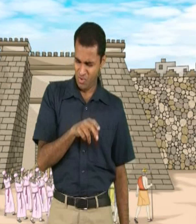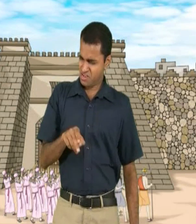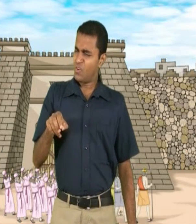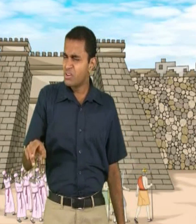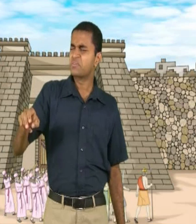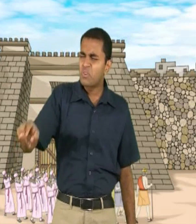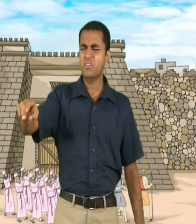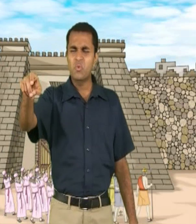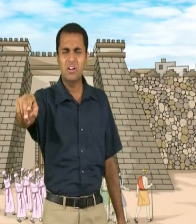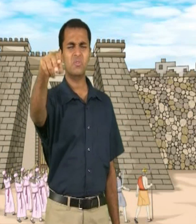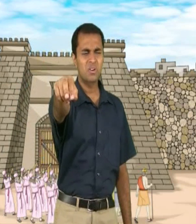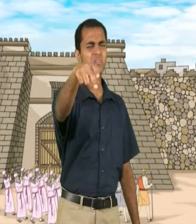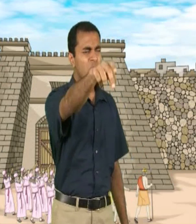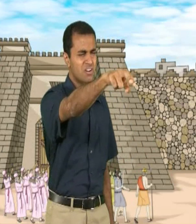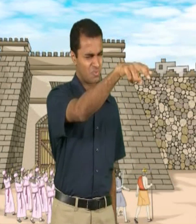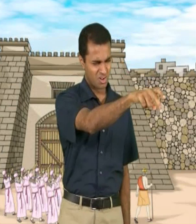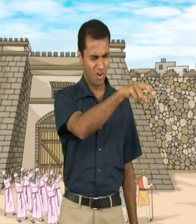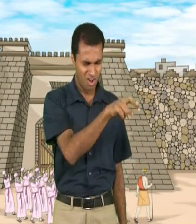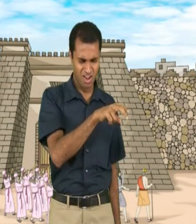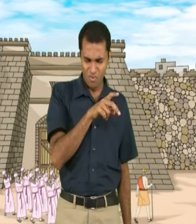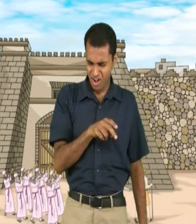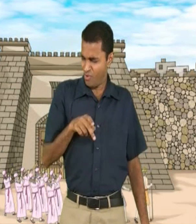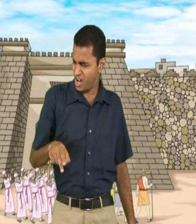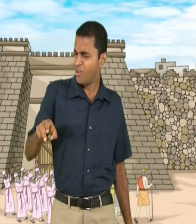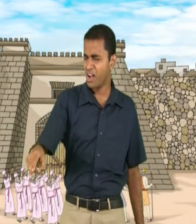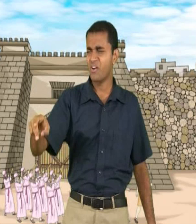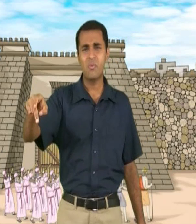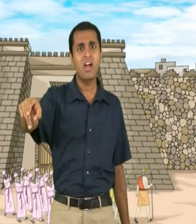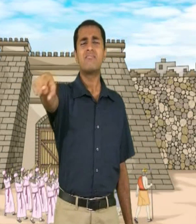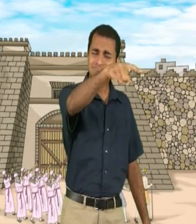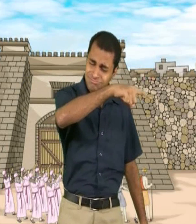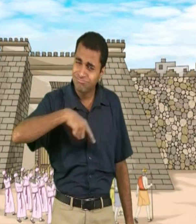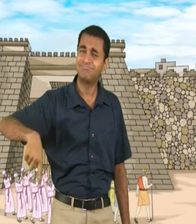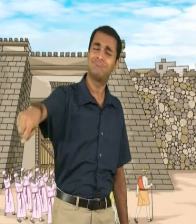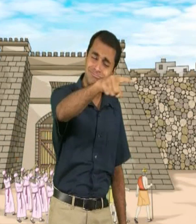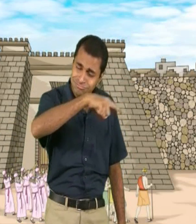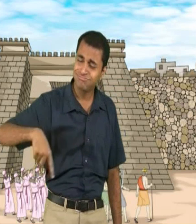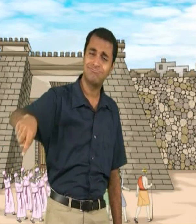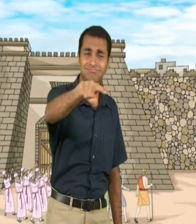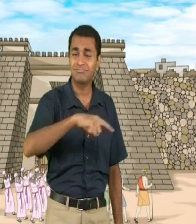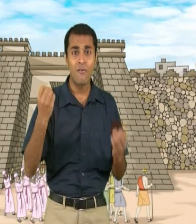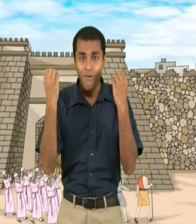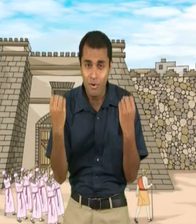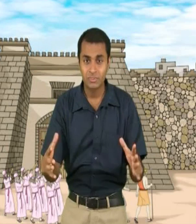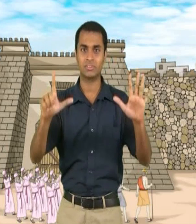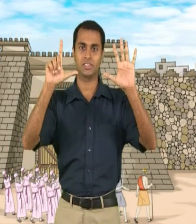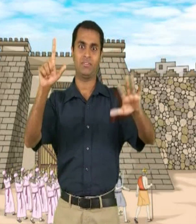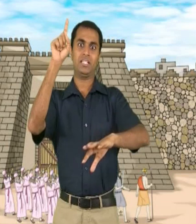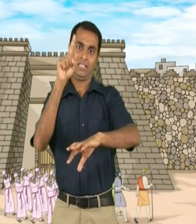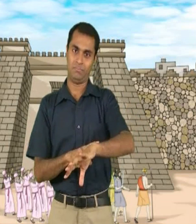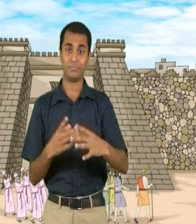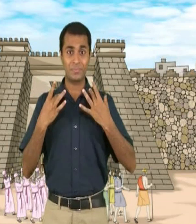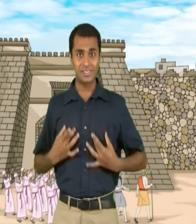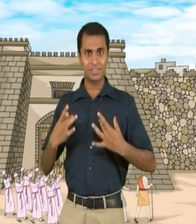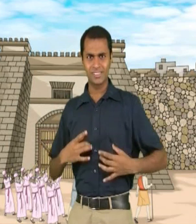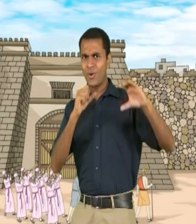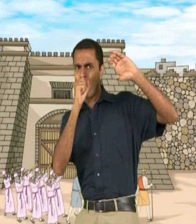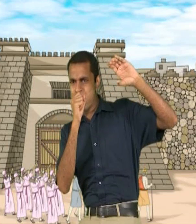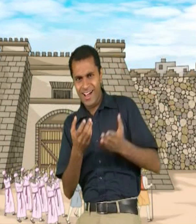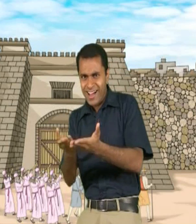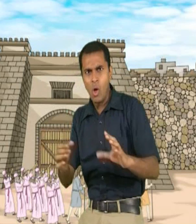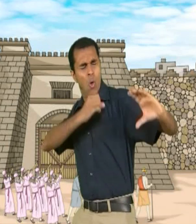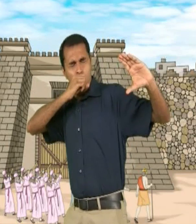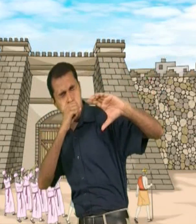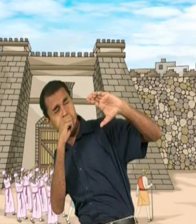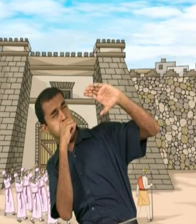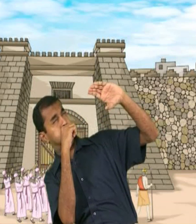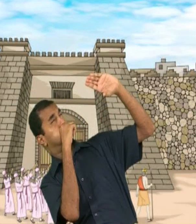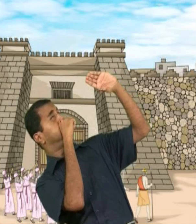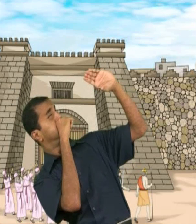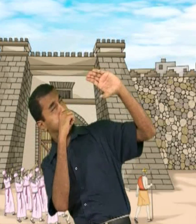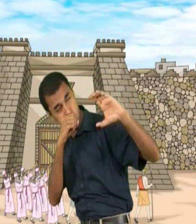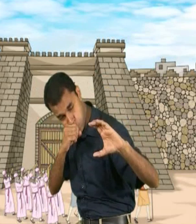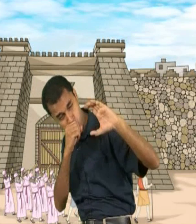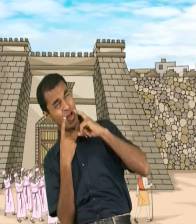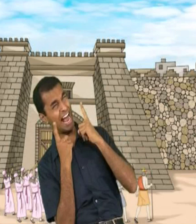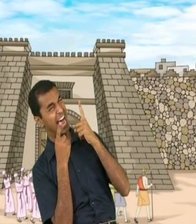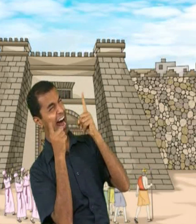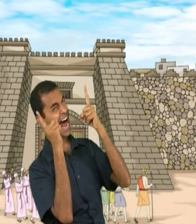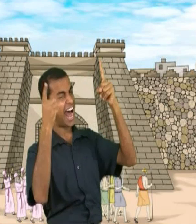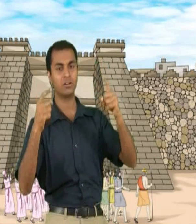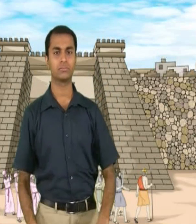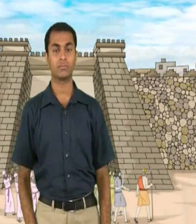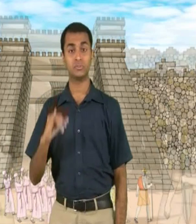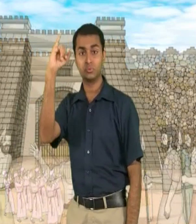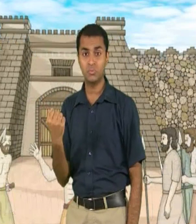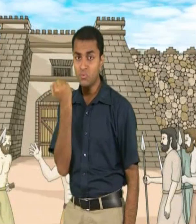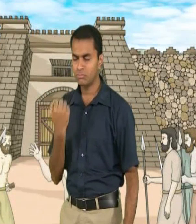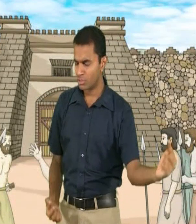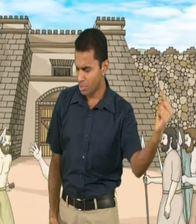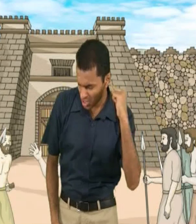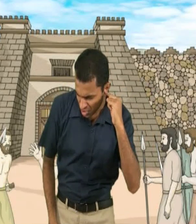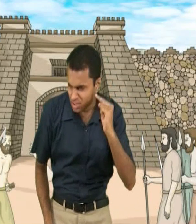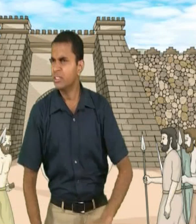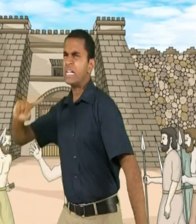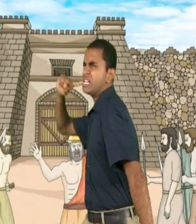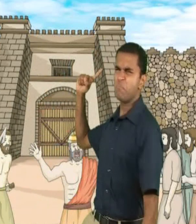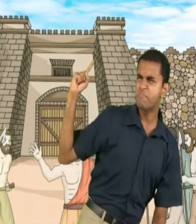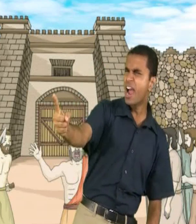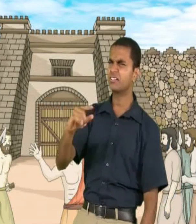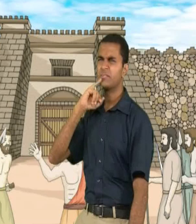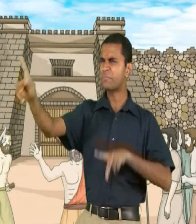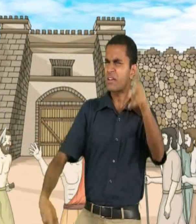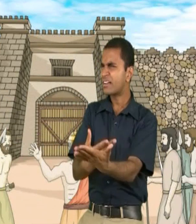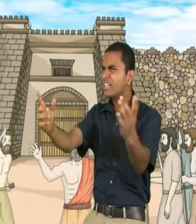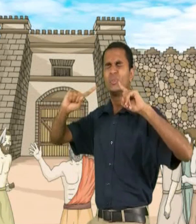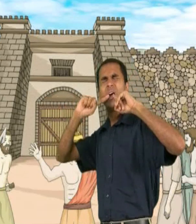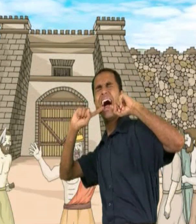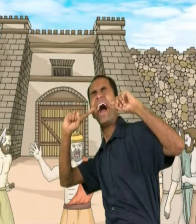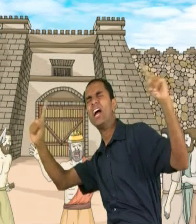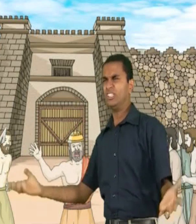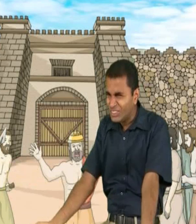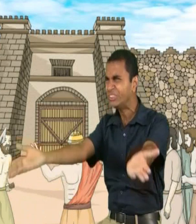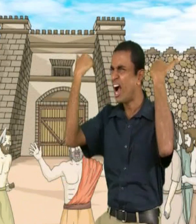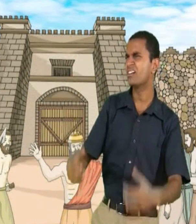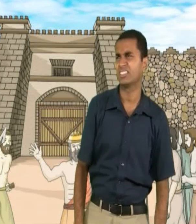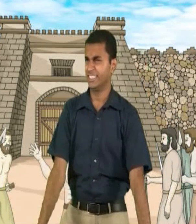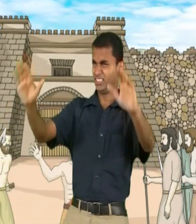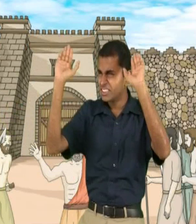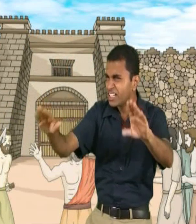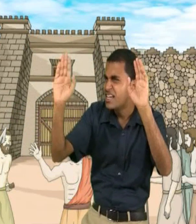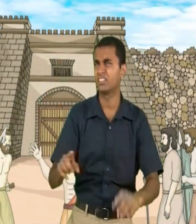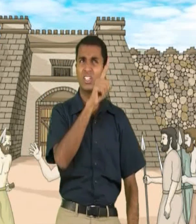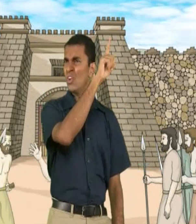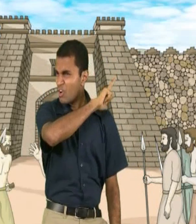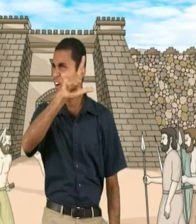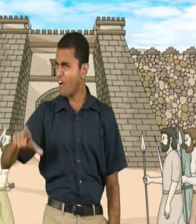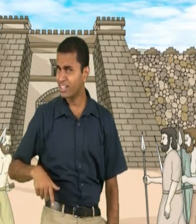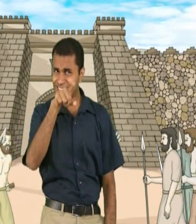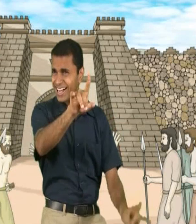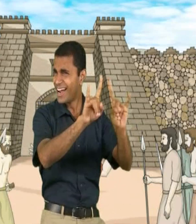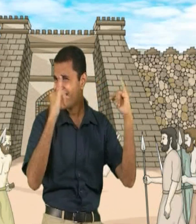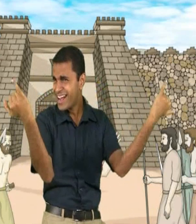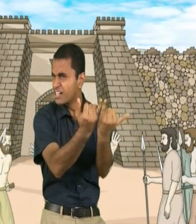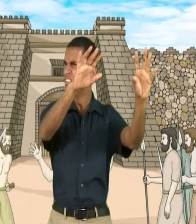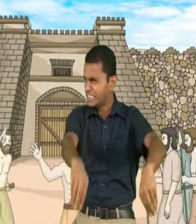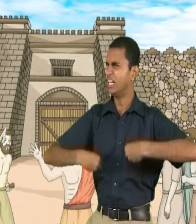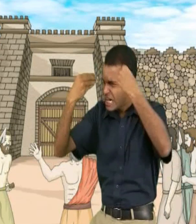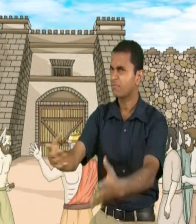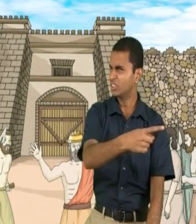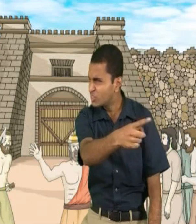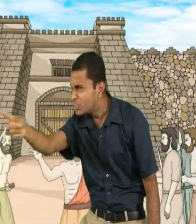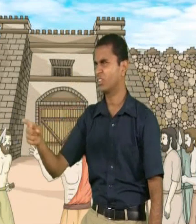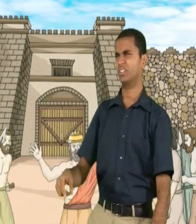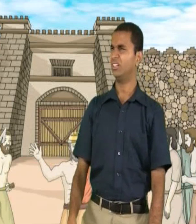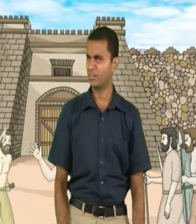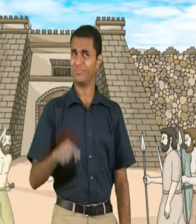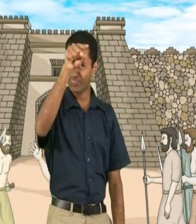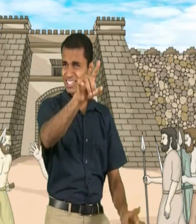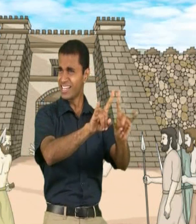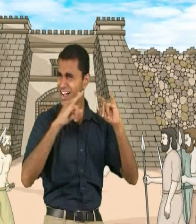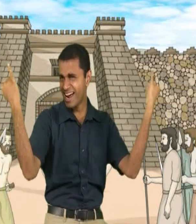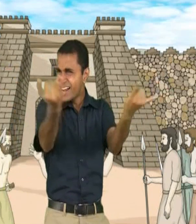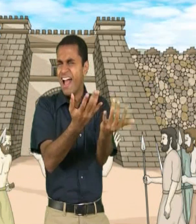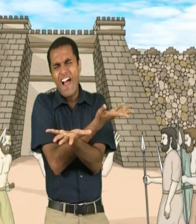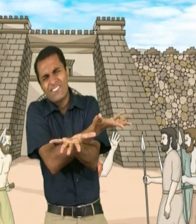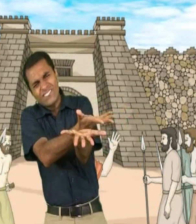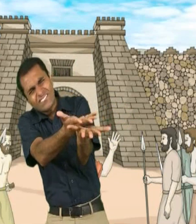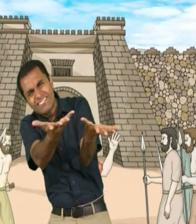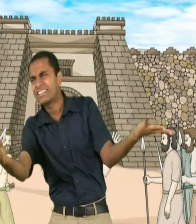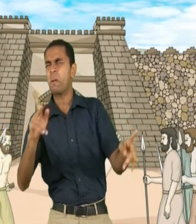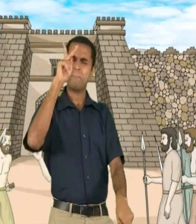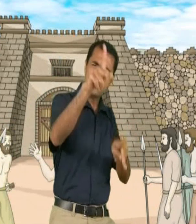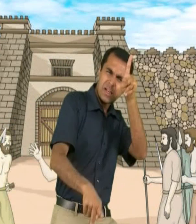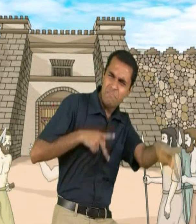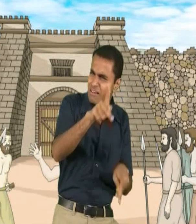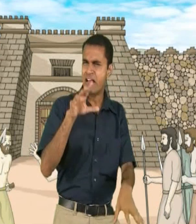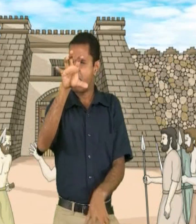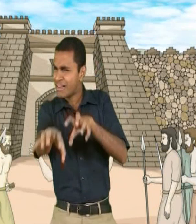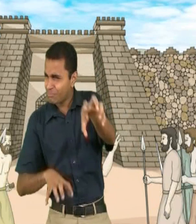After the seventh time around, the priests blew the horns, and Joshua commanded the people, “Shout! For the LORD has given you the city!